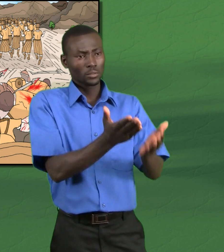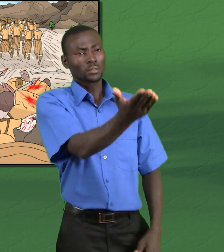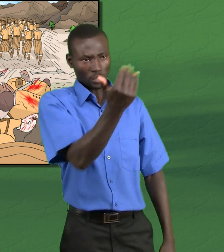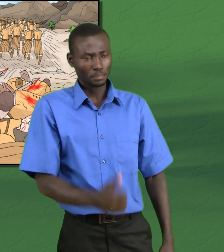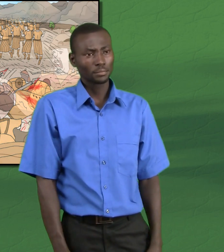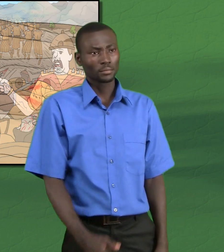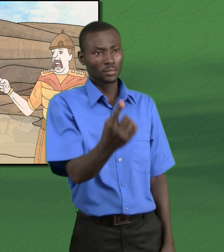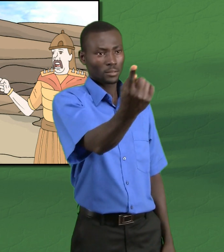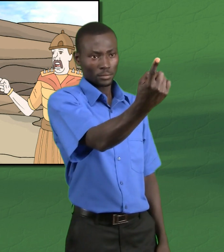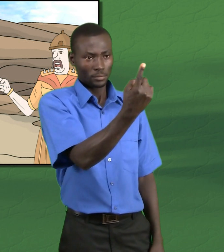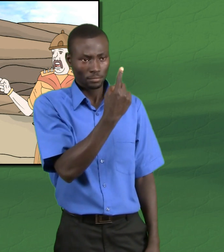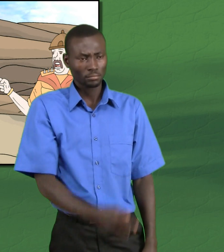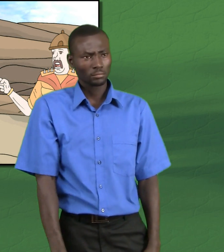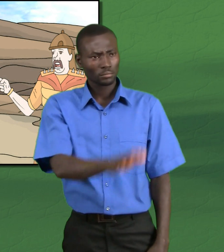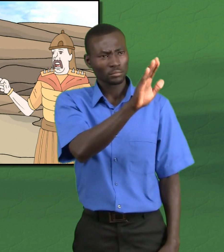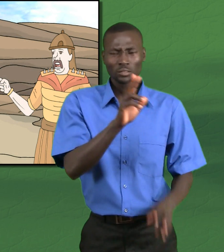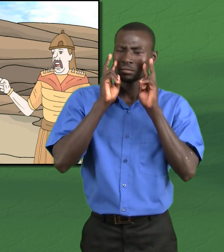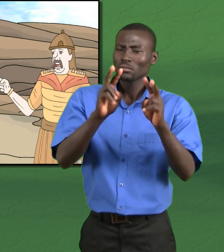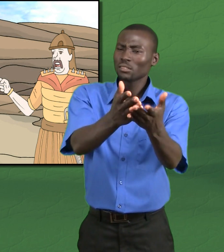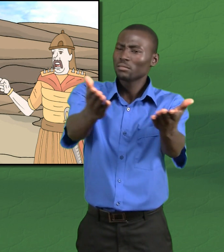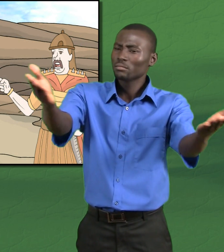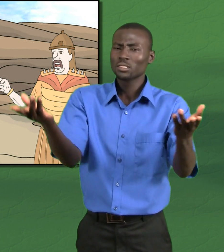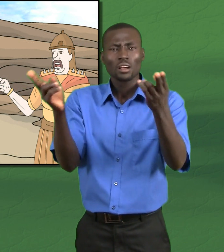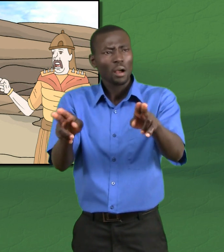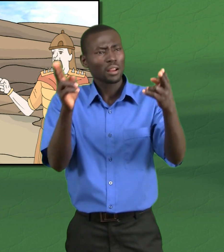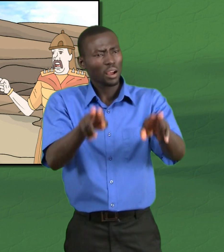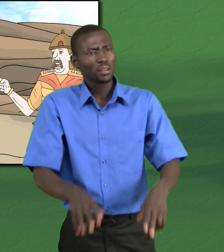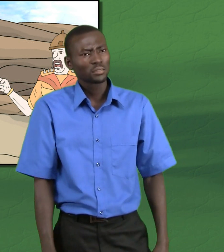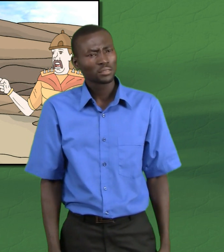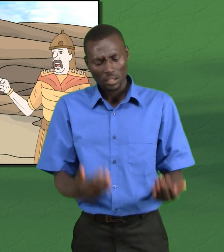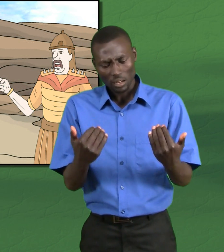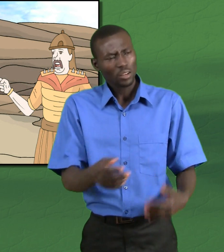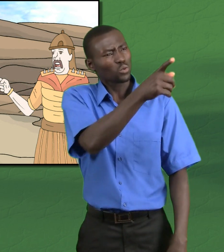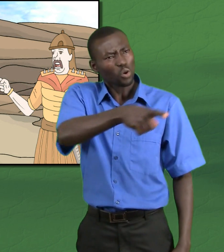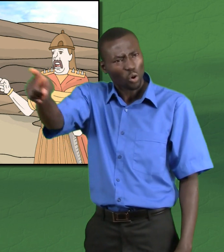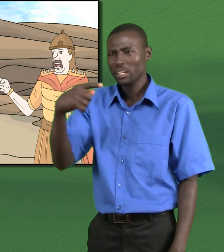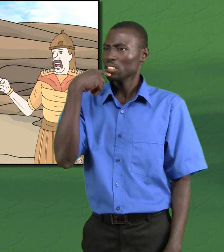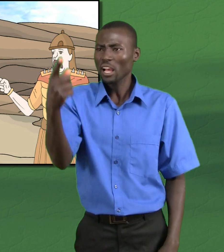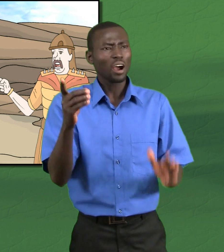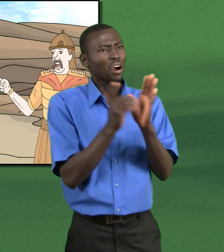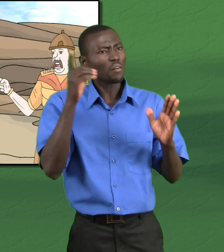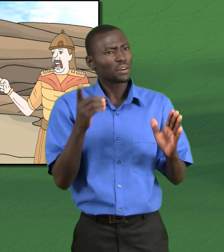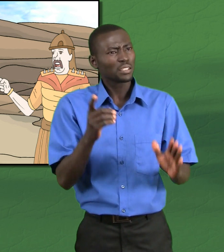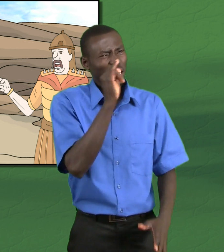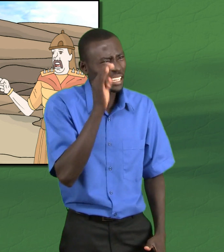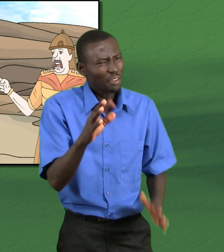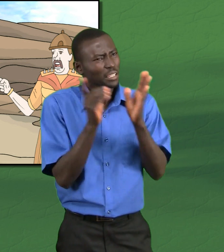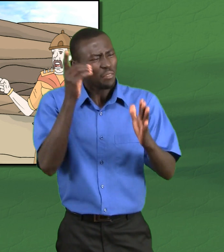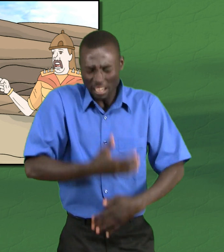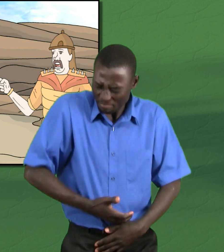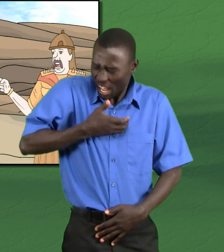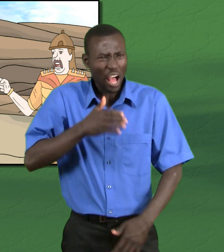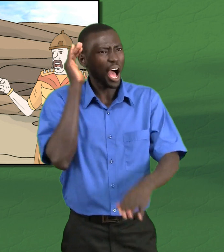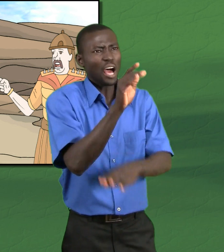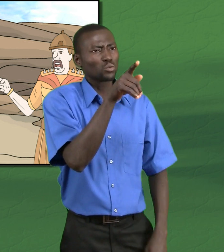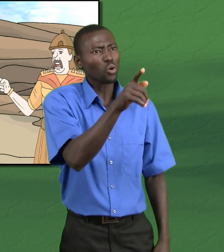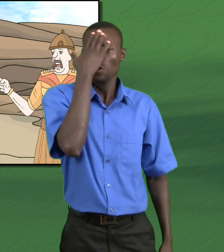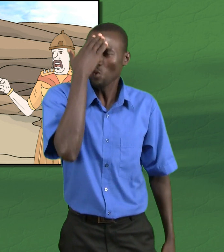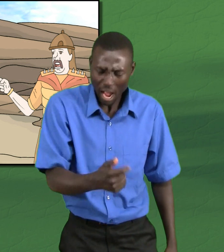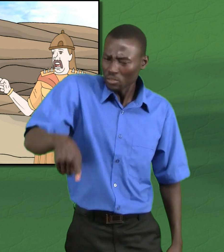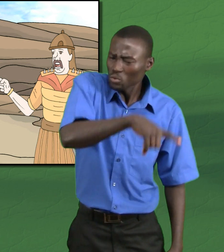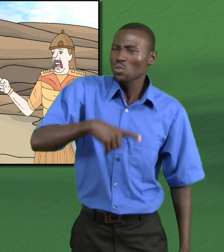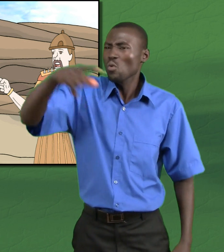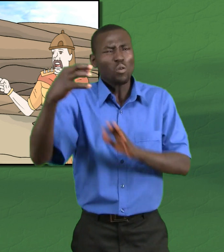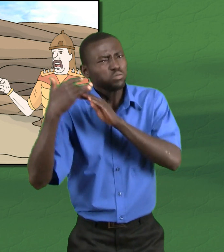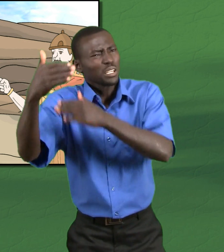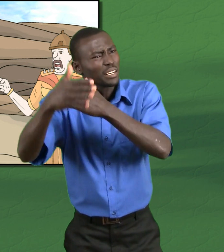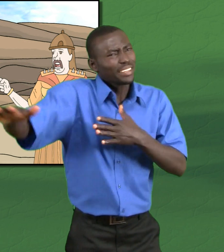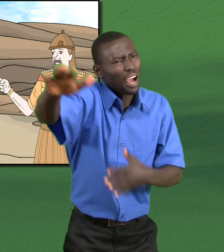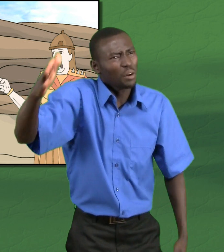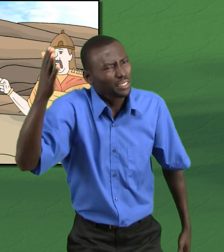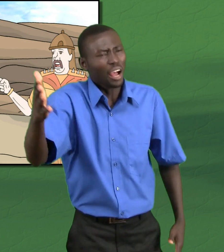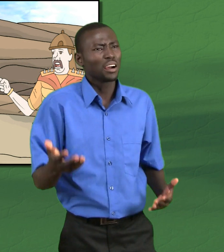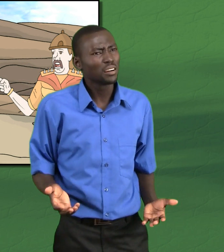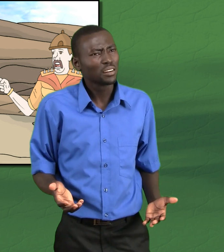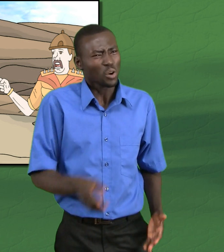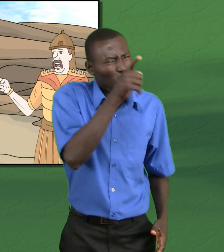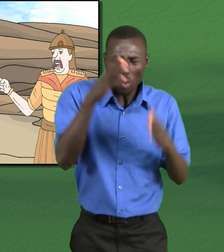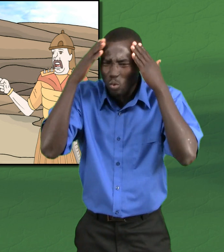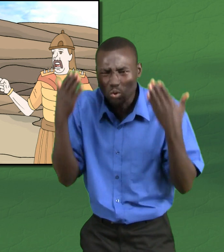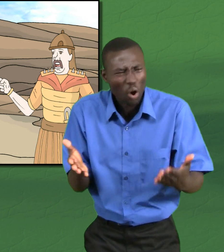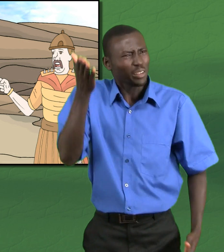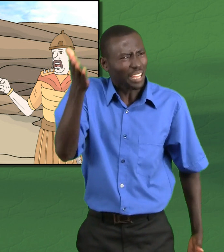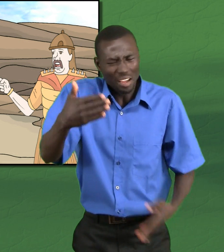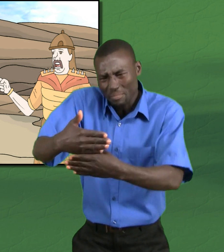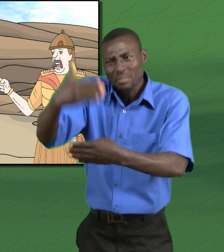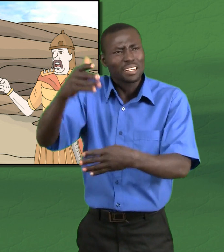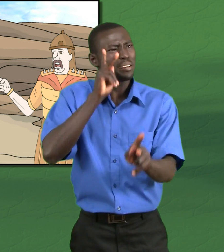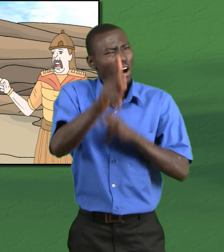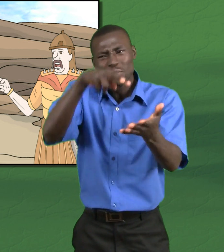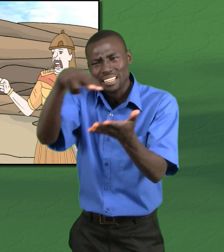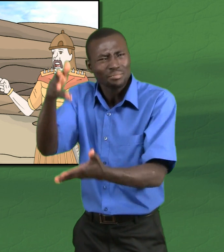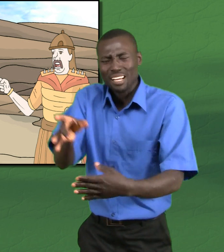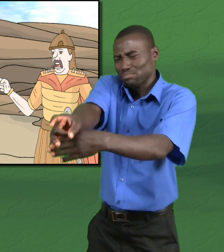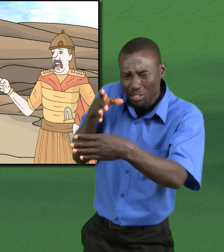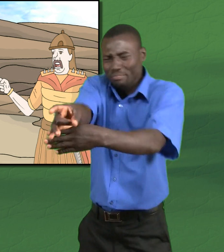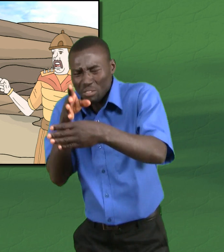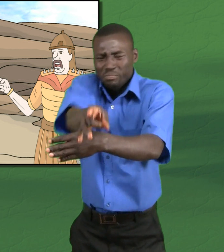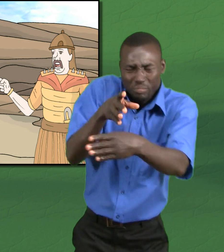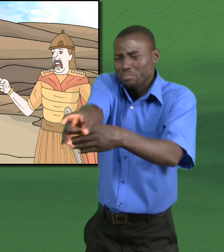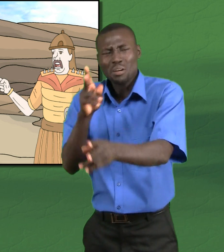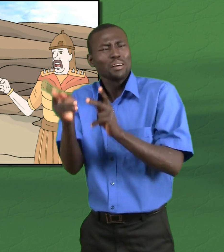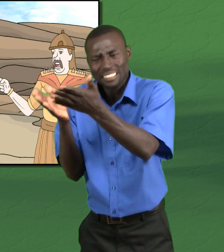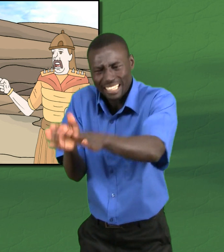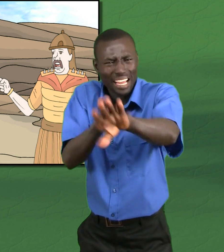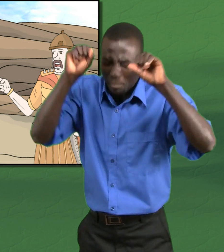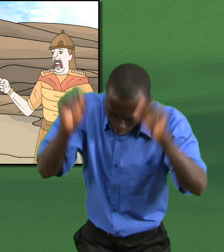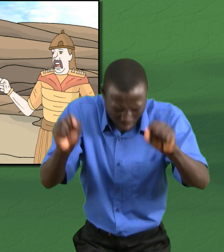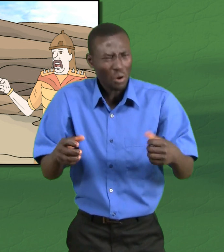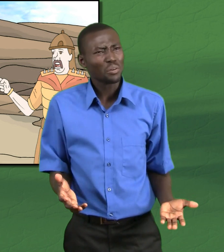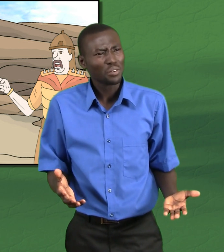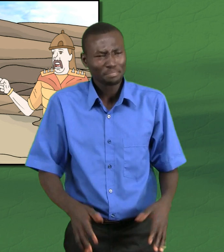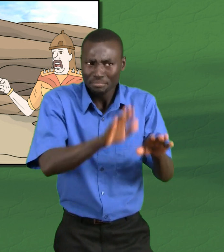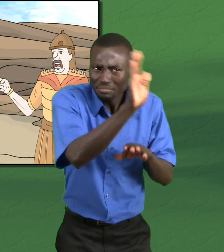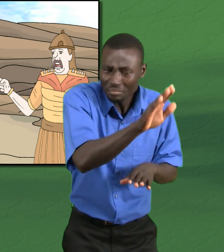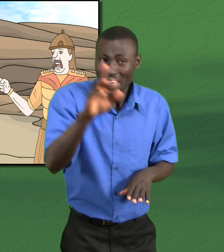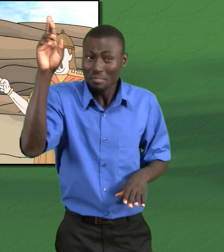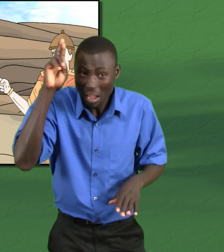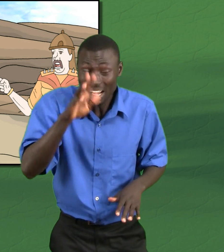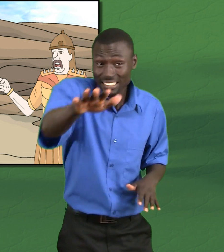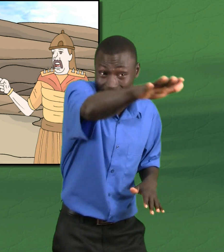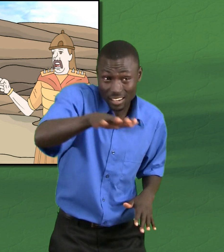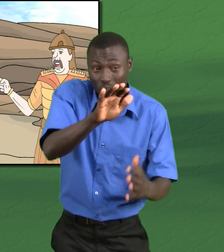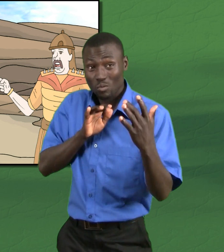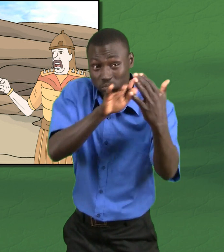Joab sent to David a full account of the battle and instructed the messenger, “When you have finished giving the king all the details of the battle, if the king’s anger flares, he may ask you, ‘Why did you get so close to the city to fight?